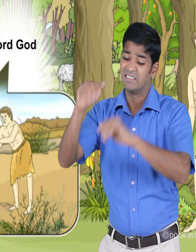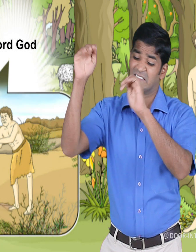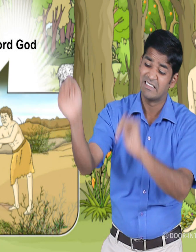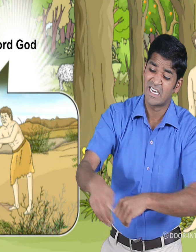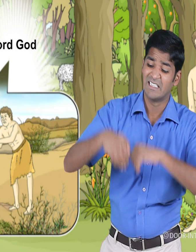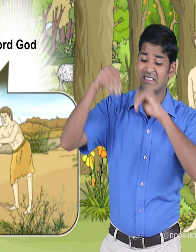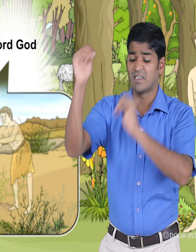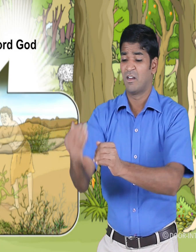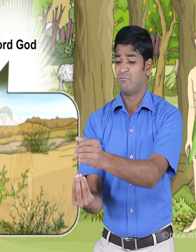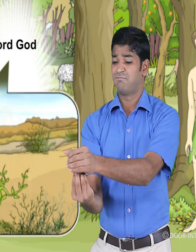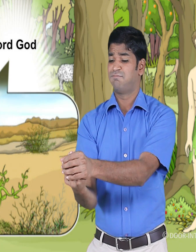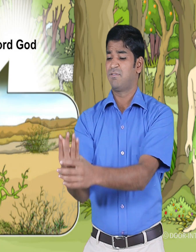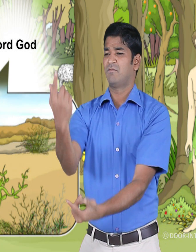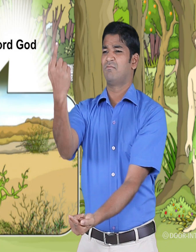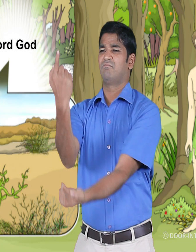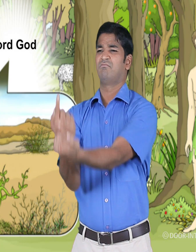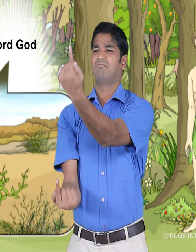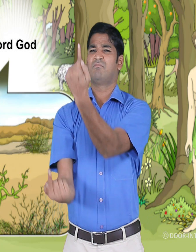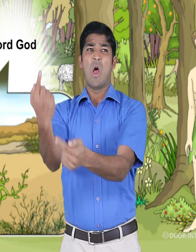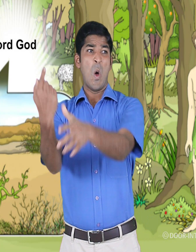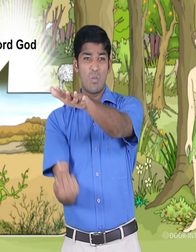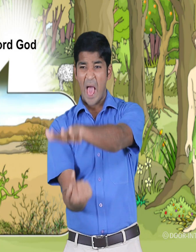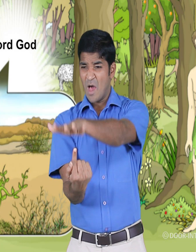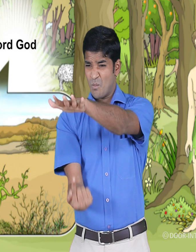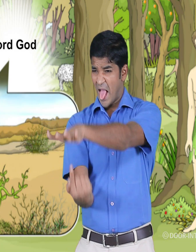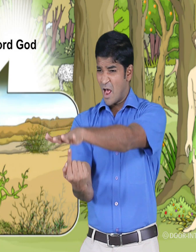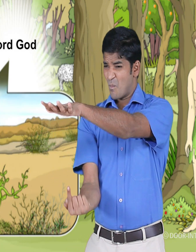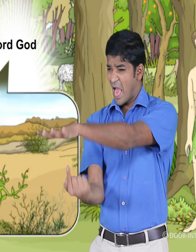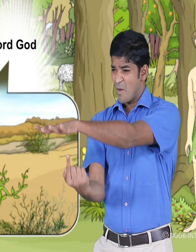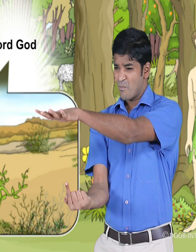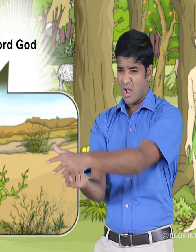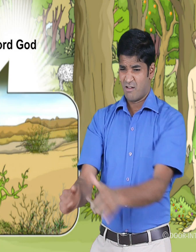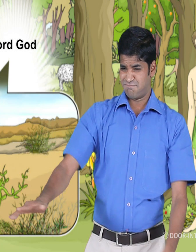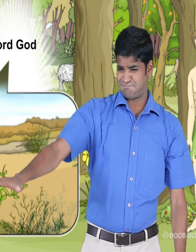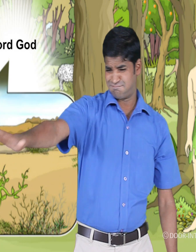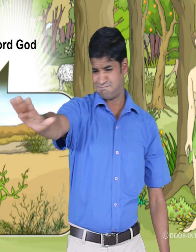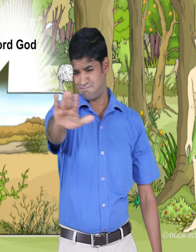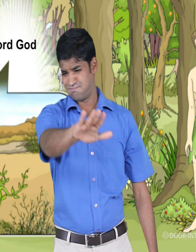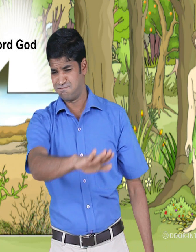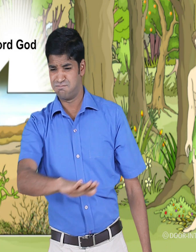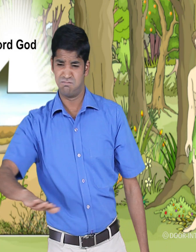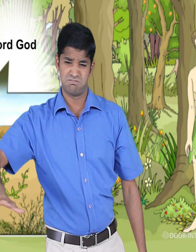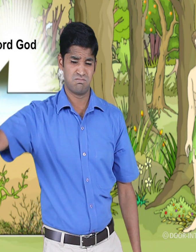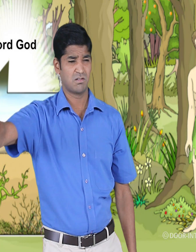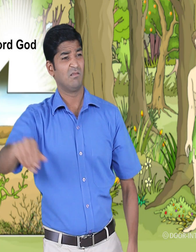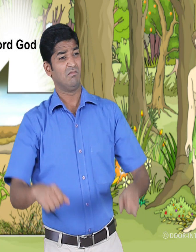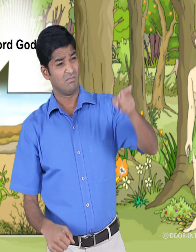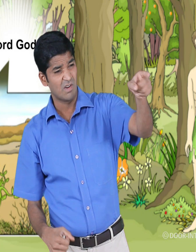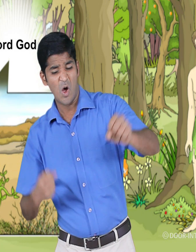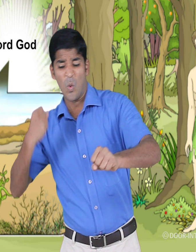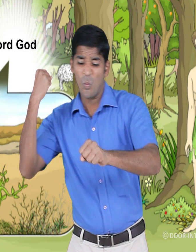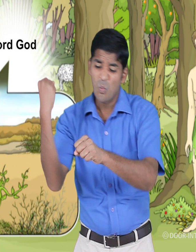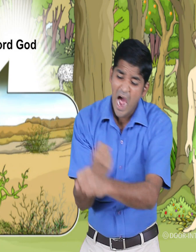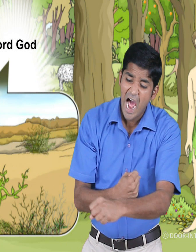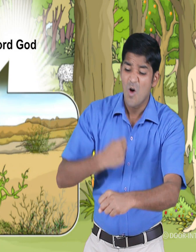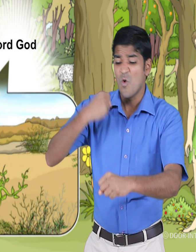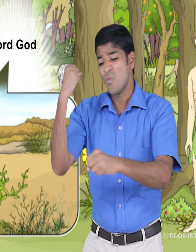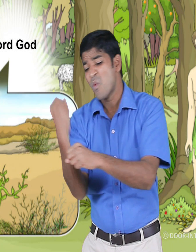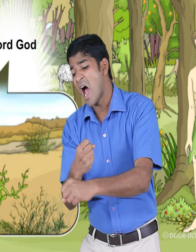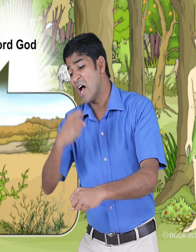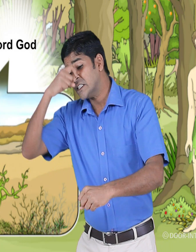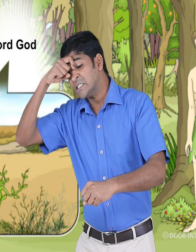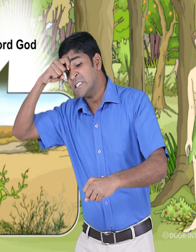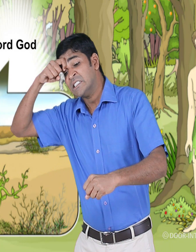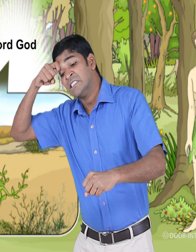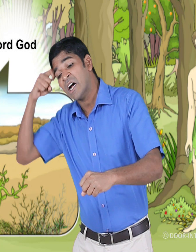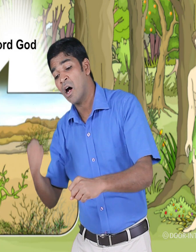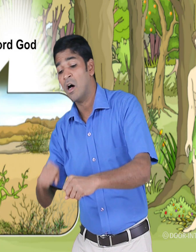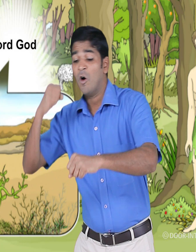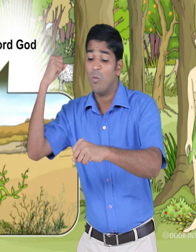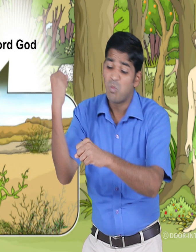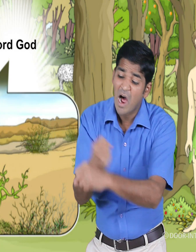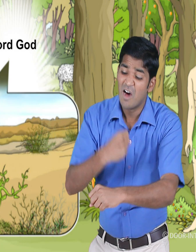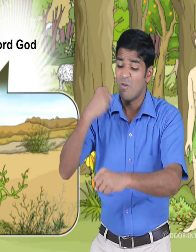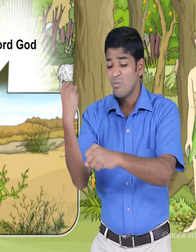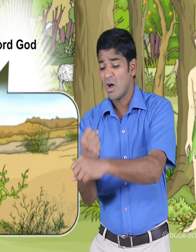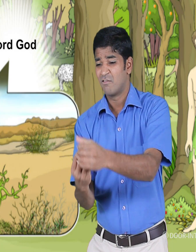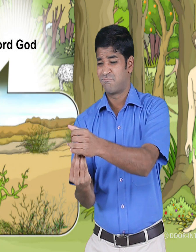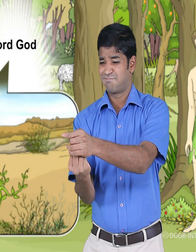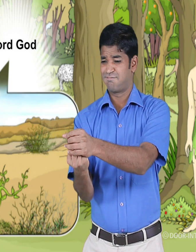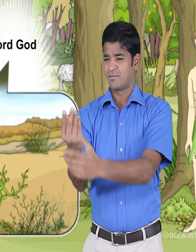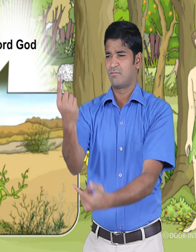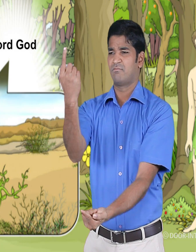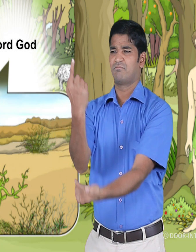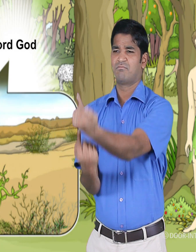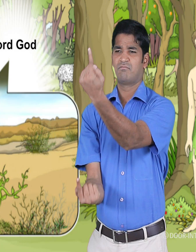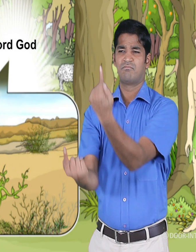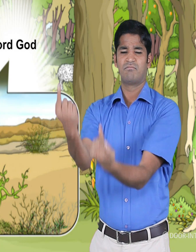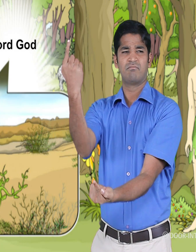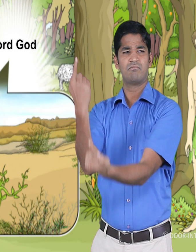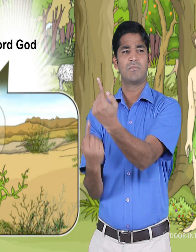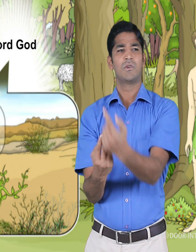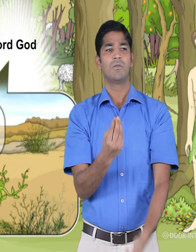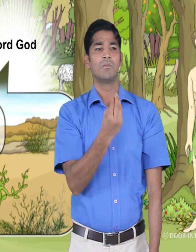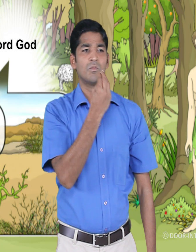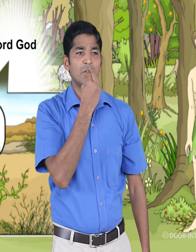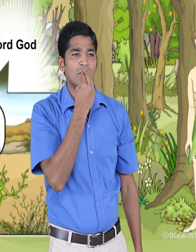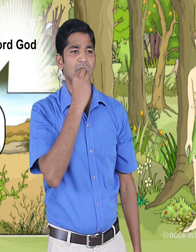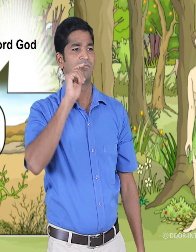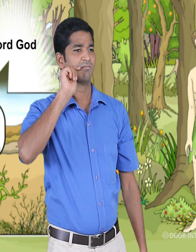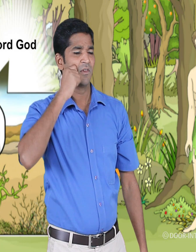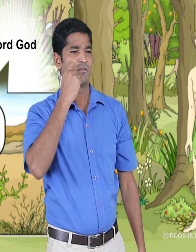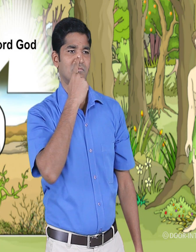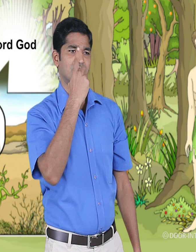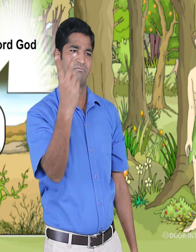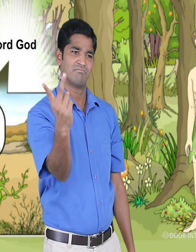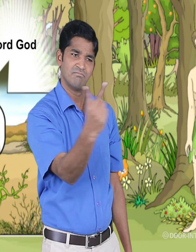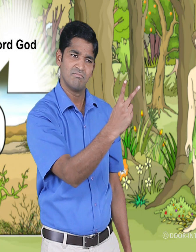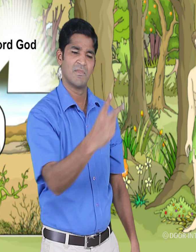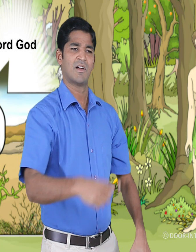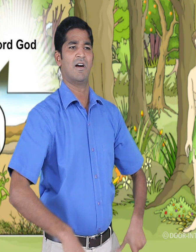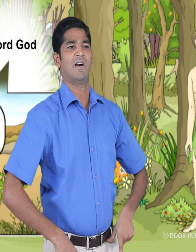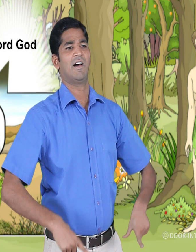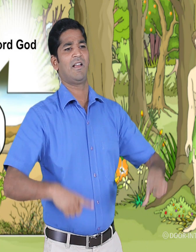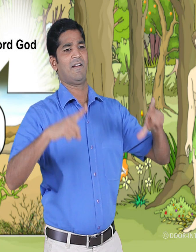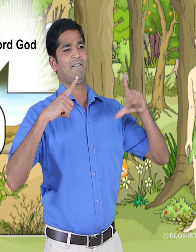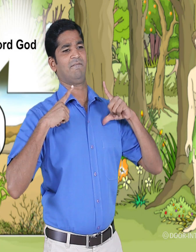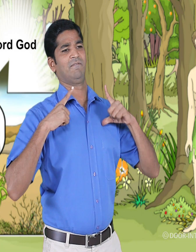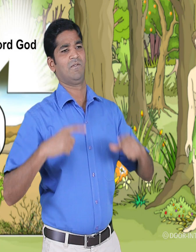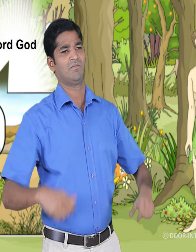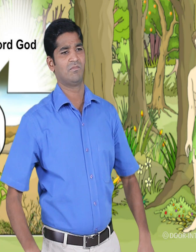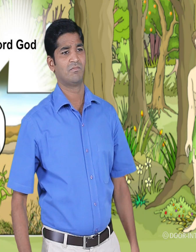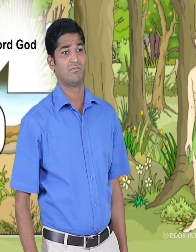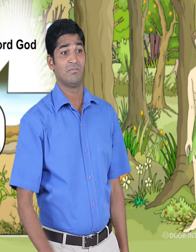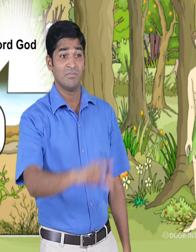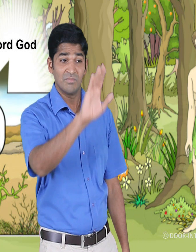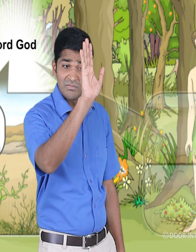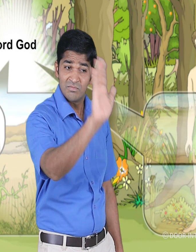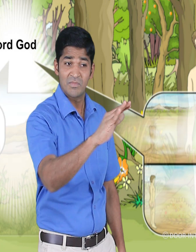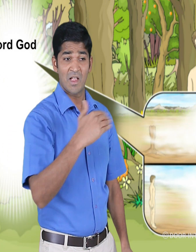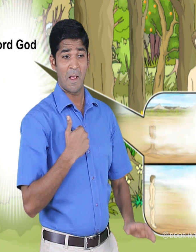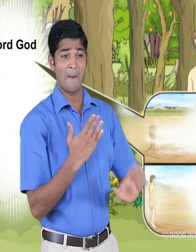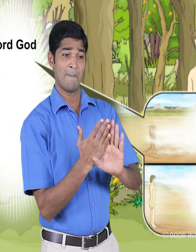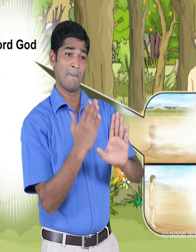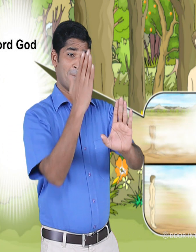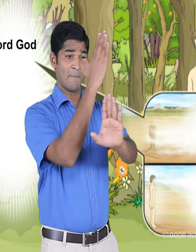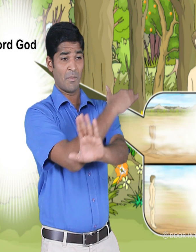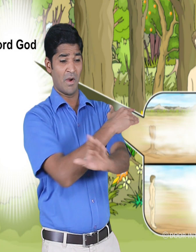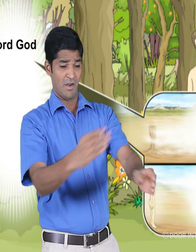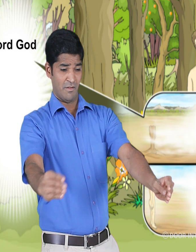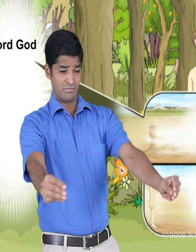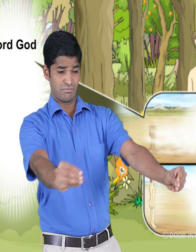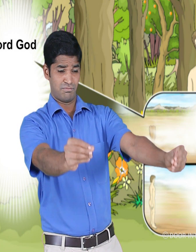Both thorns and thistles it will yield for you, and you will eat the plants of the field.